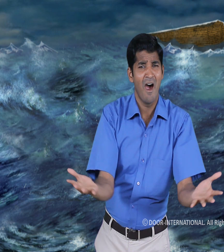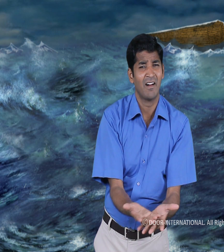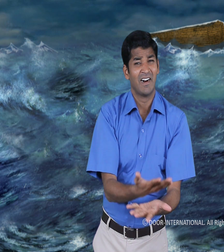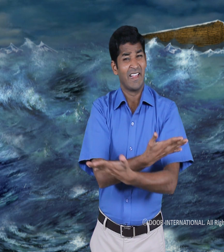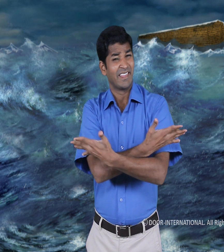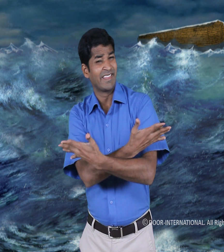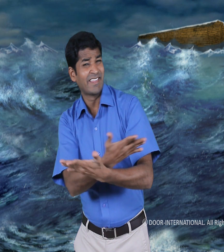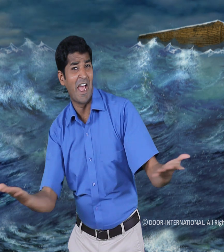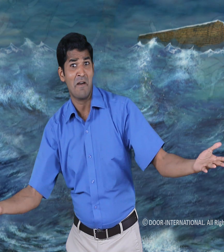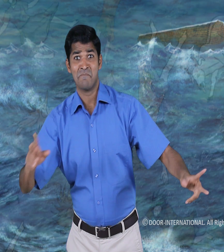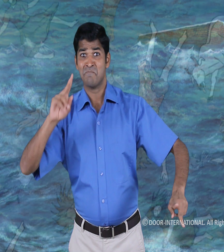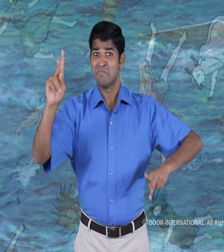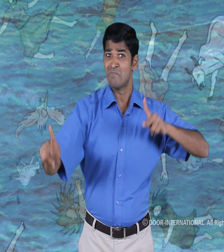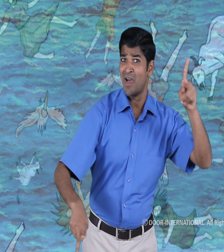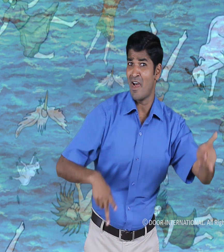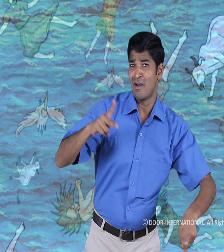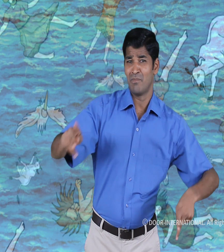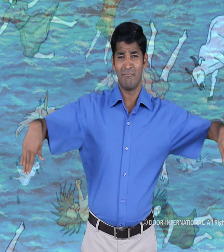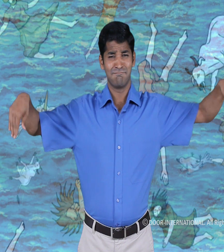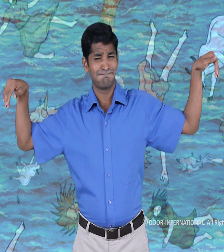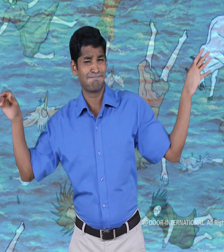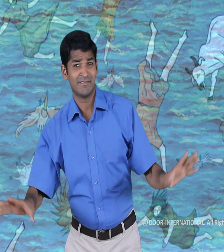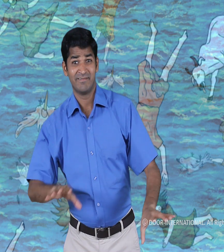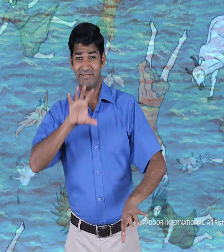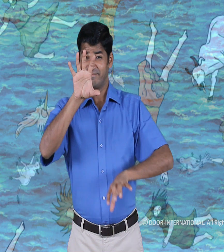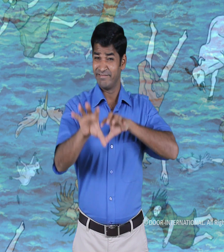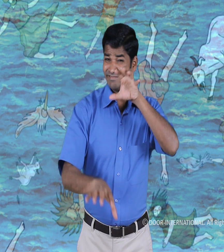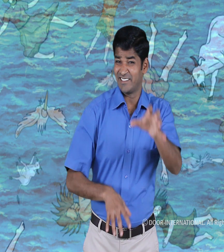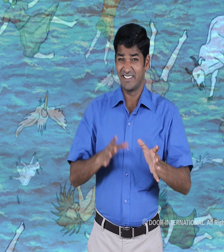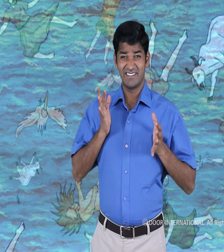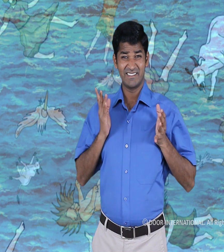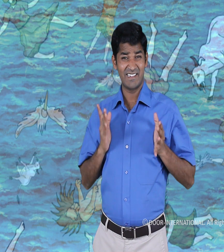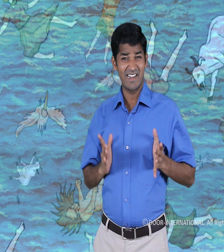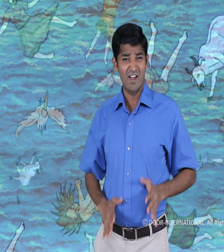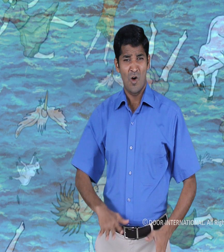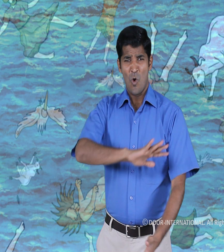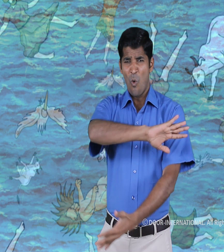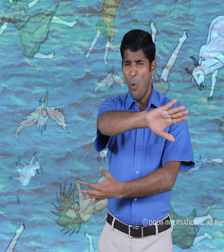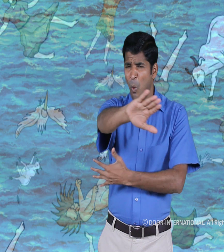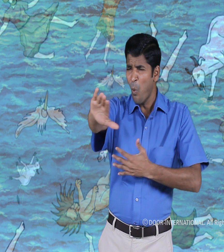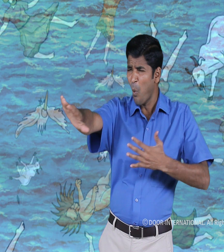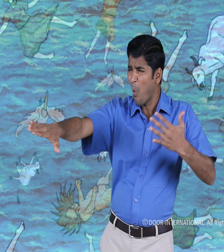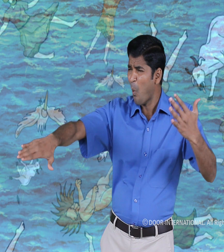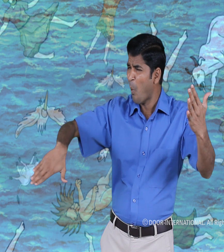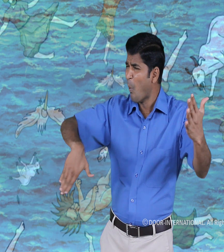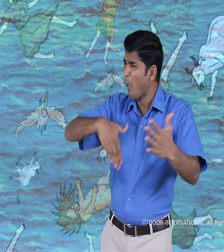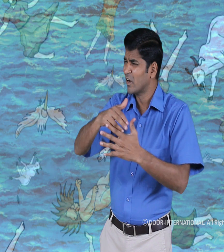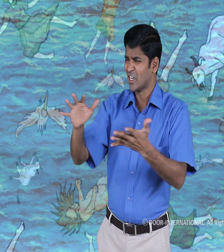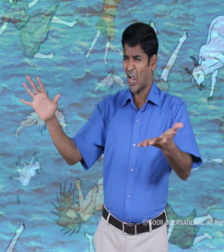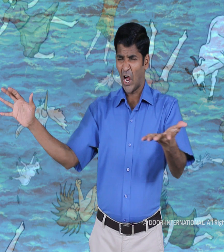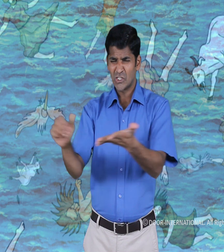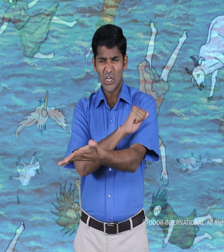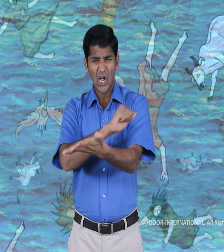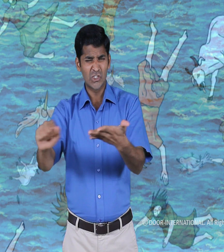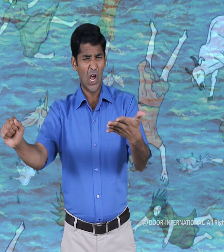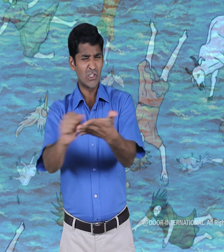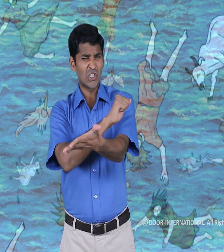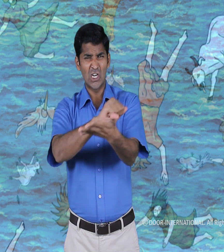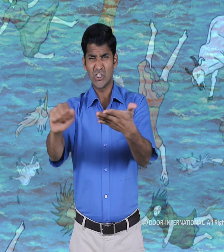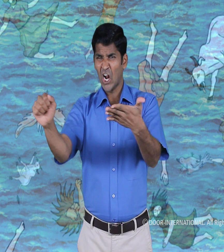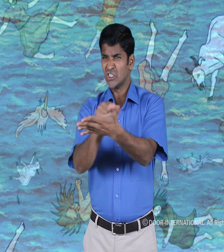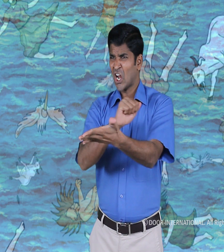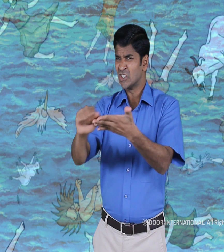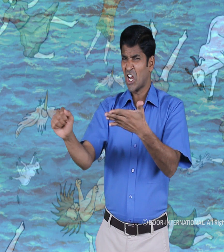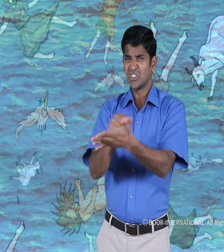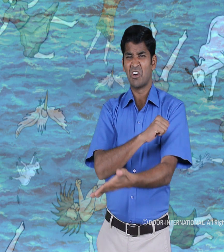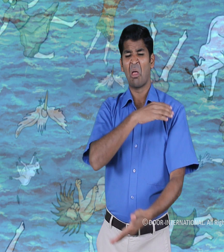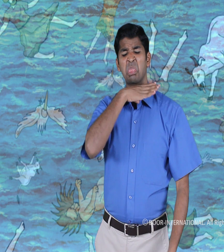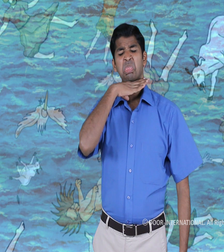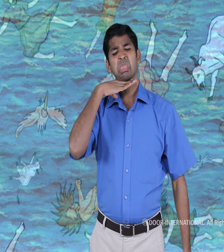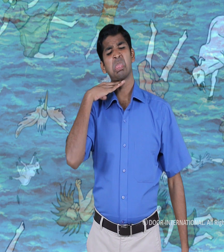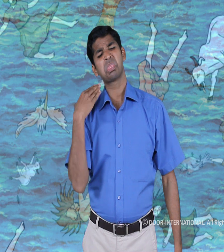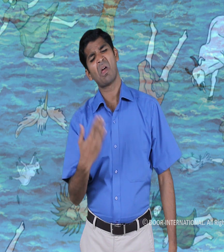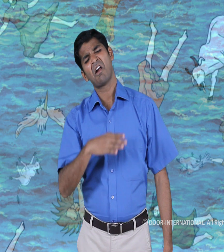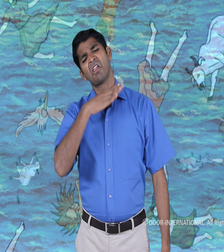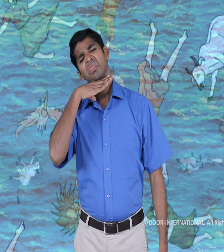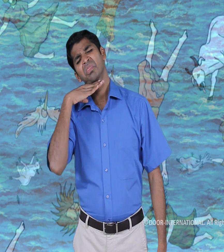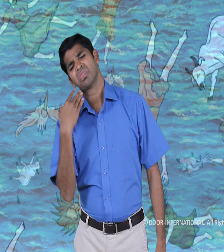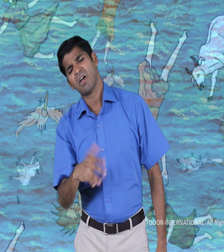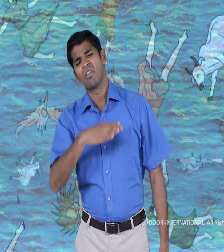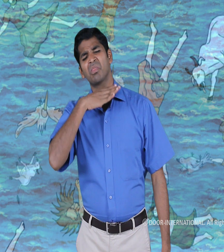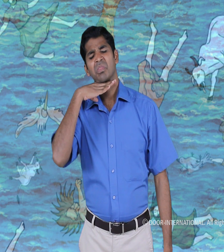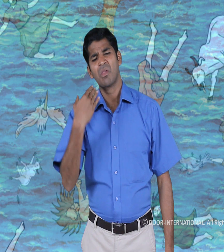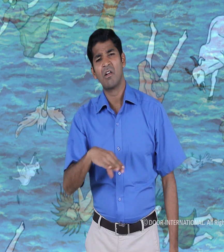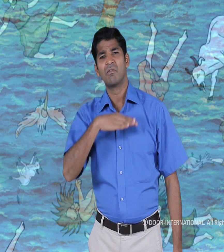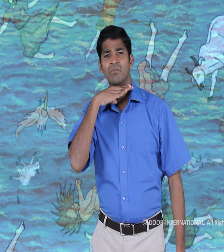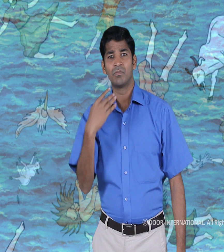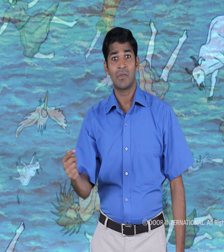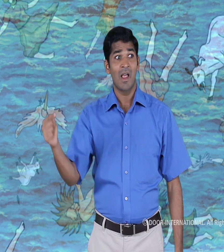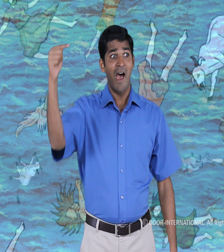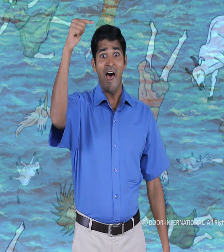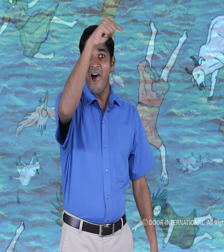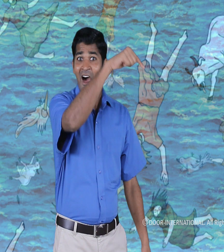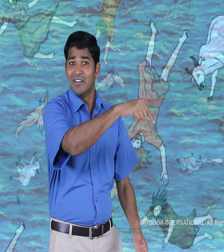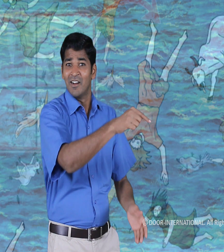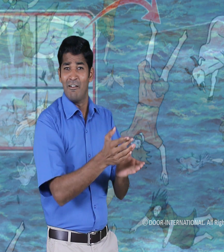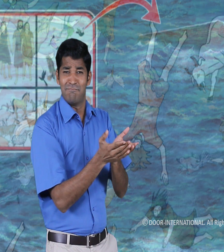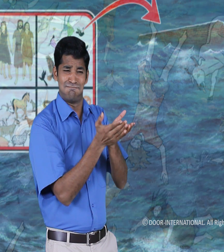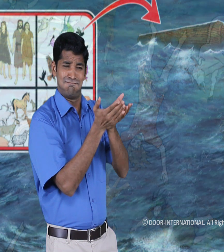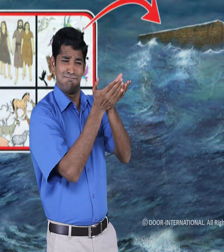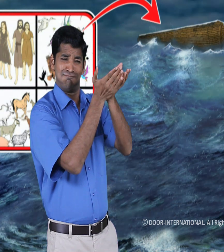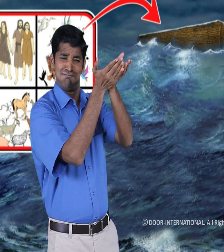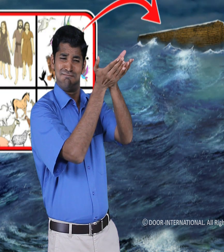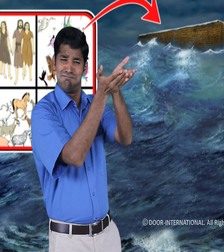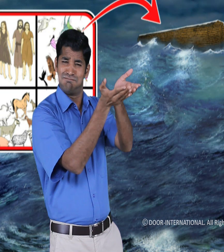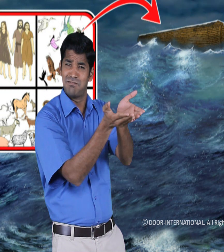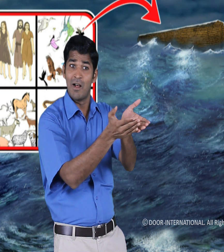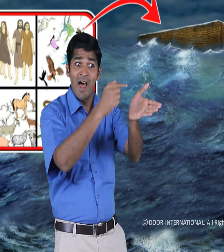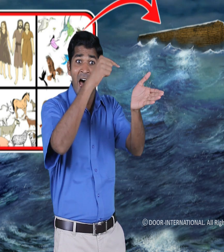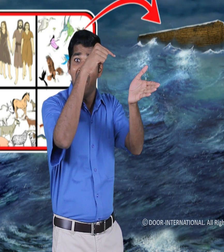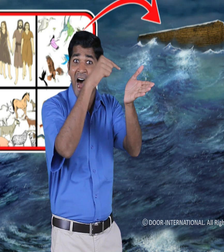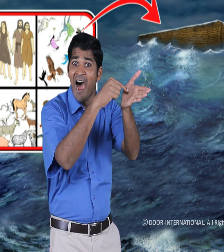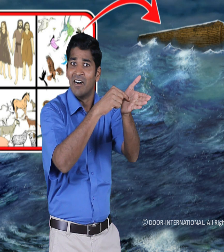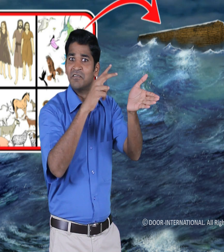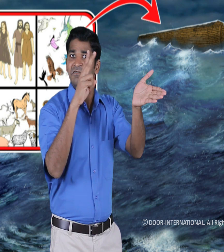And every living thing that moved upon the earth perished—birds, livestock, animals, every creature that swarms upon the earth, and all mankind. Of all that was on dry land, everything that had the breath of life in its nostrils died. And every living thing on the face of the earth was destroyed—man and livestock, crawling creatures and birds of the air;